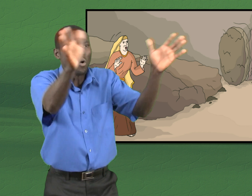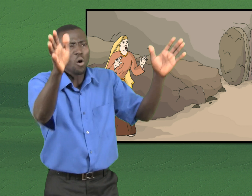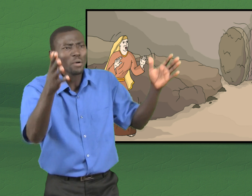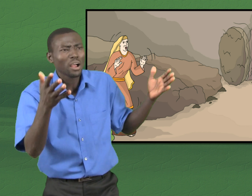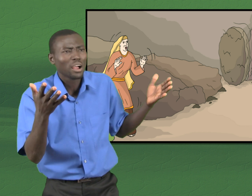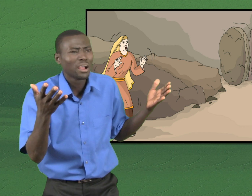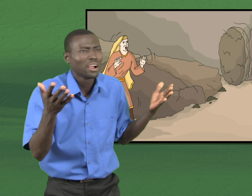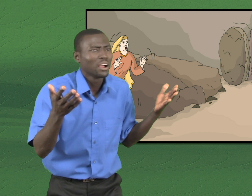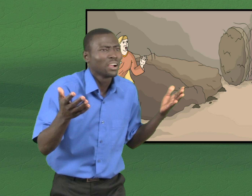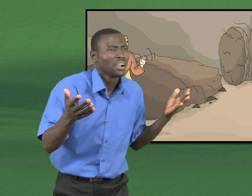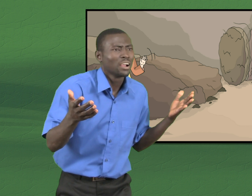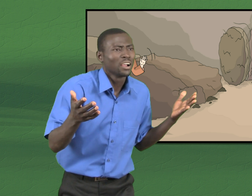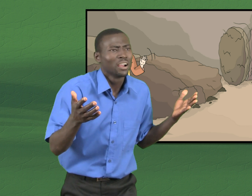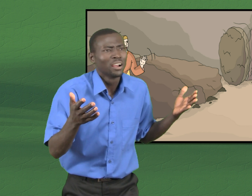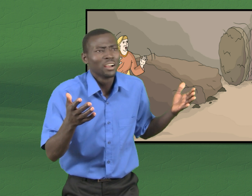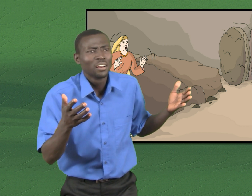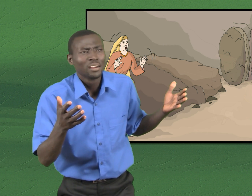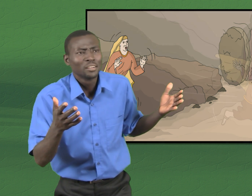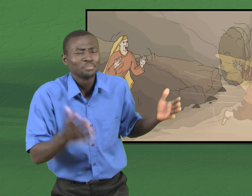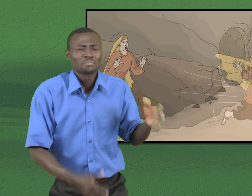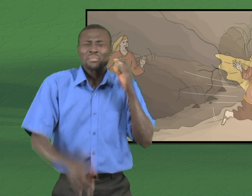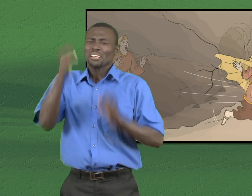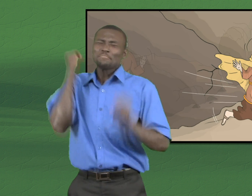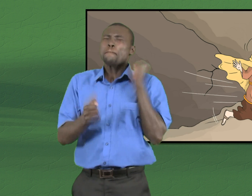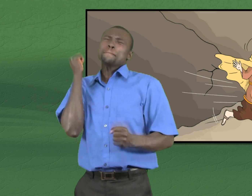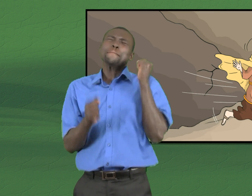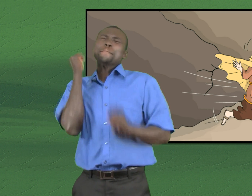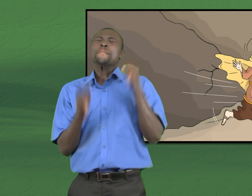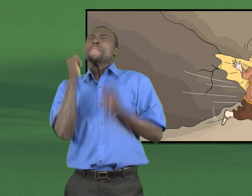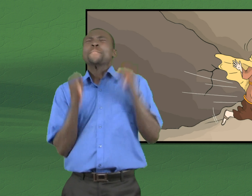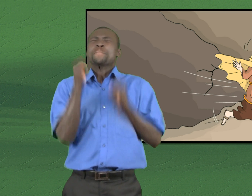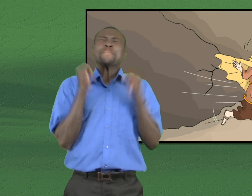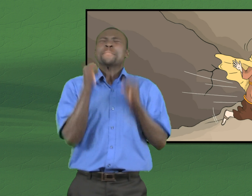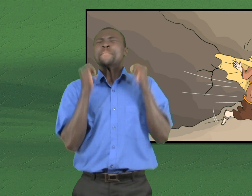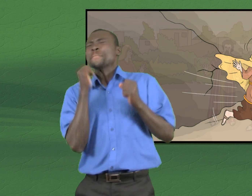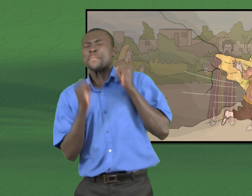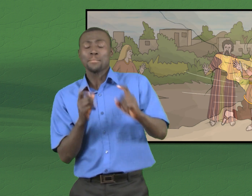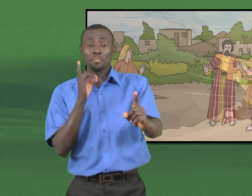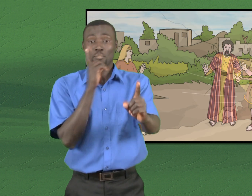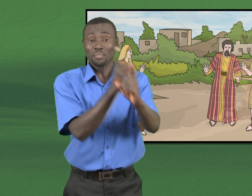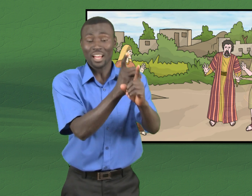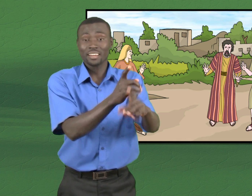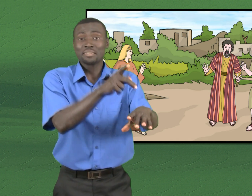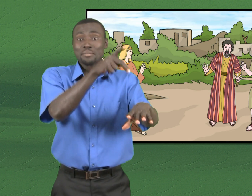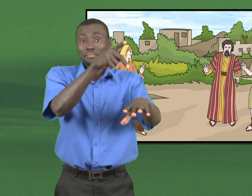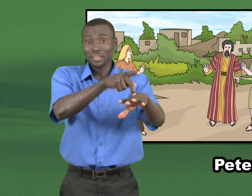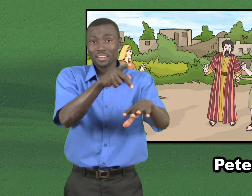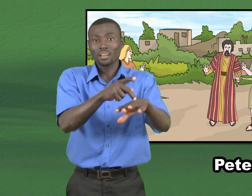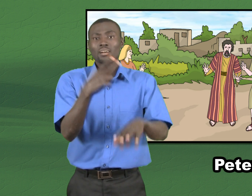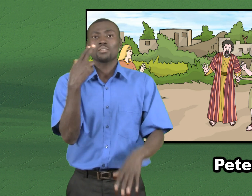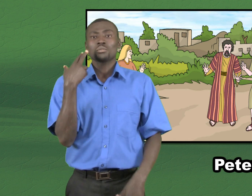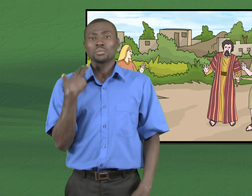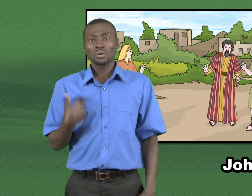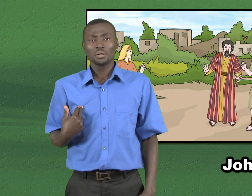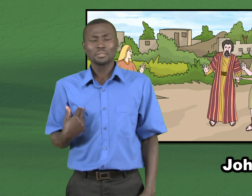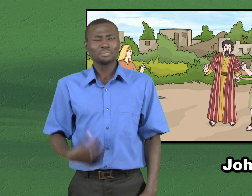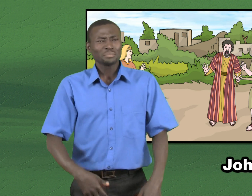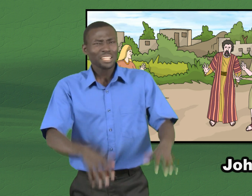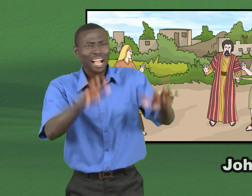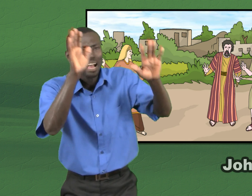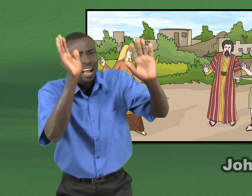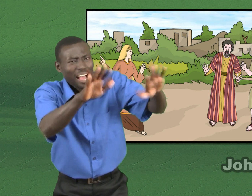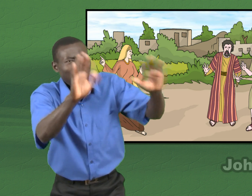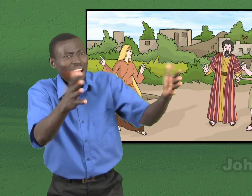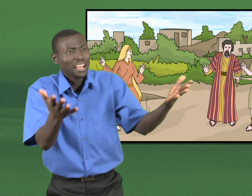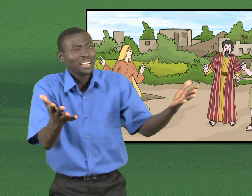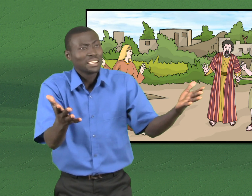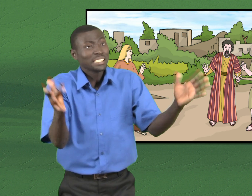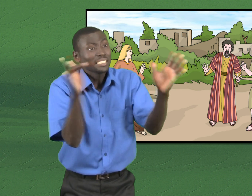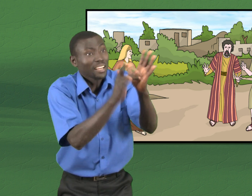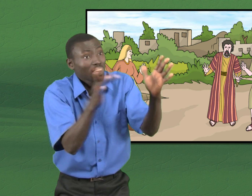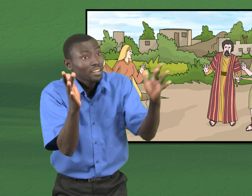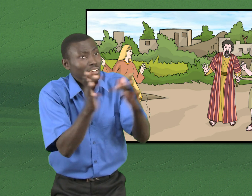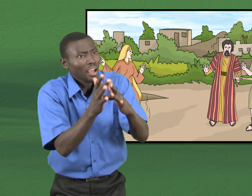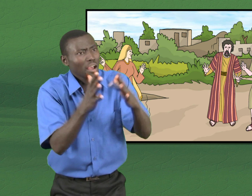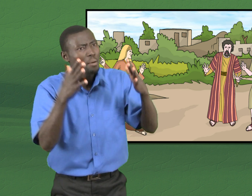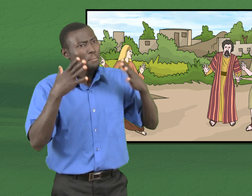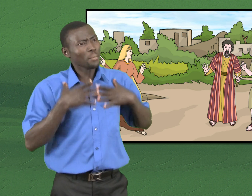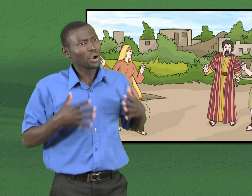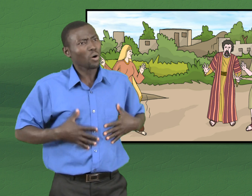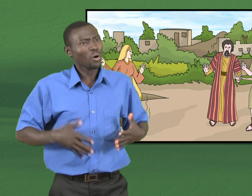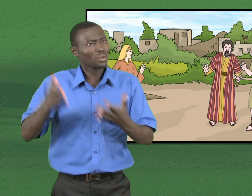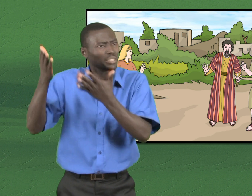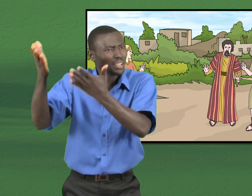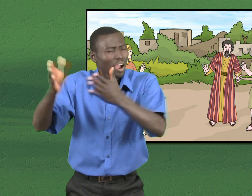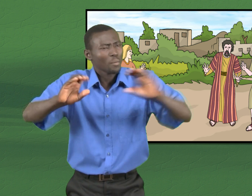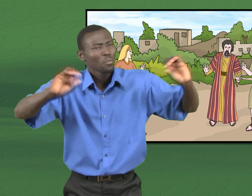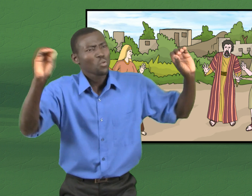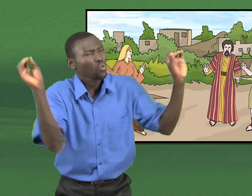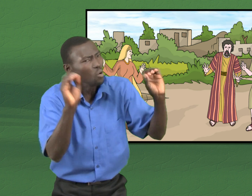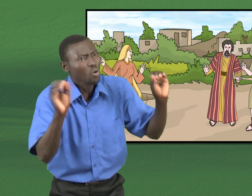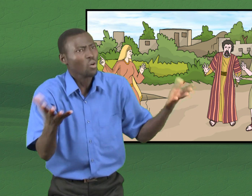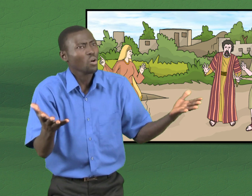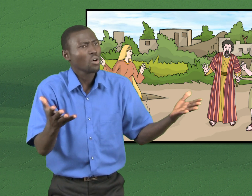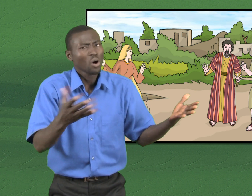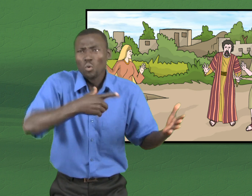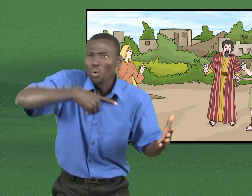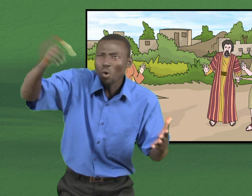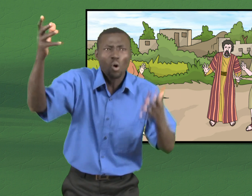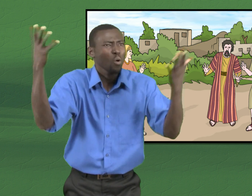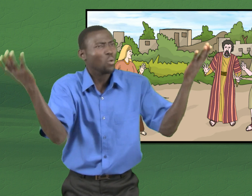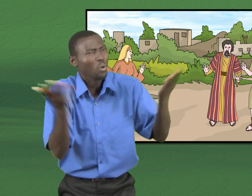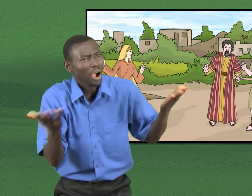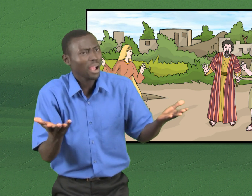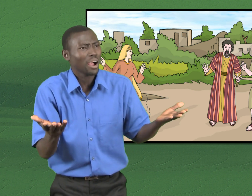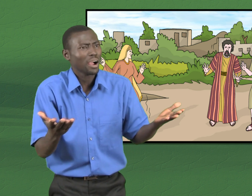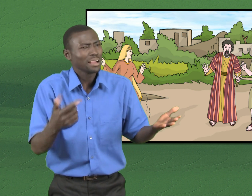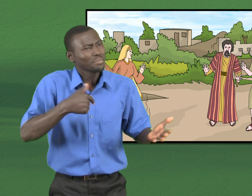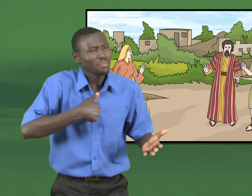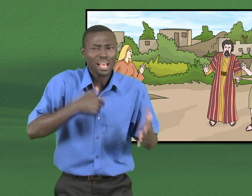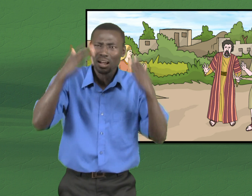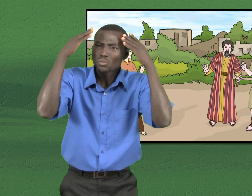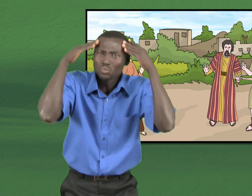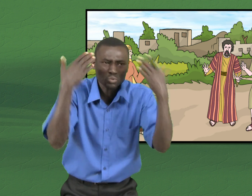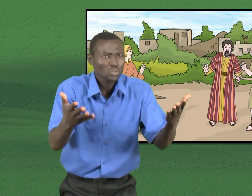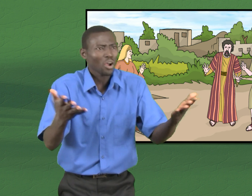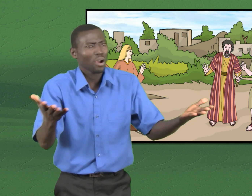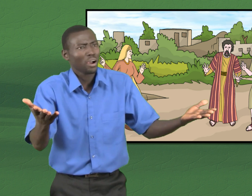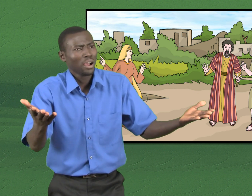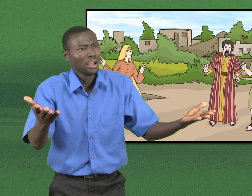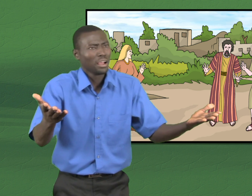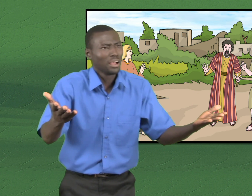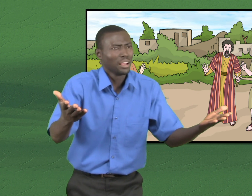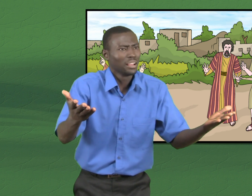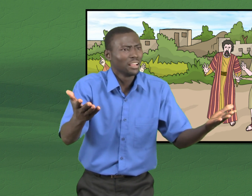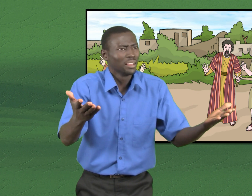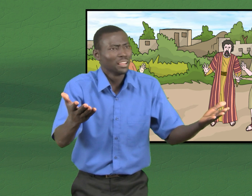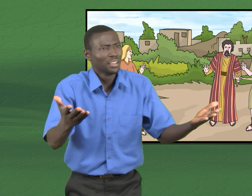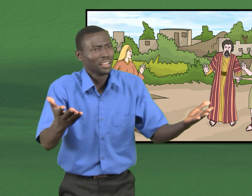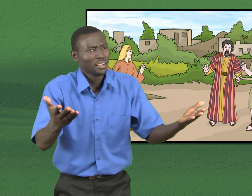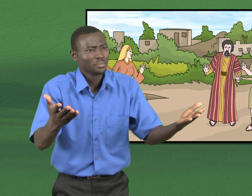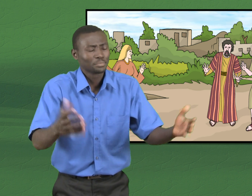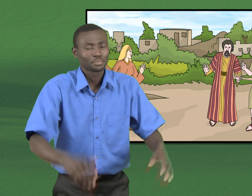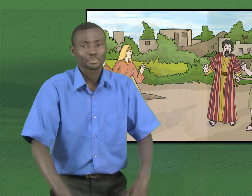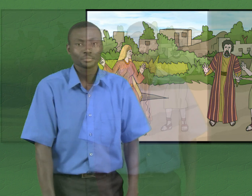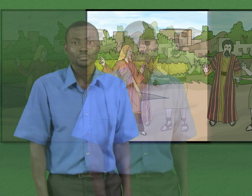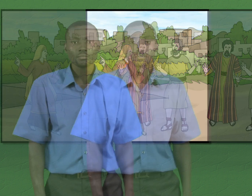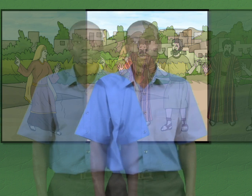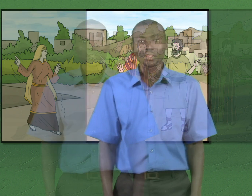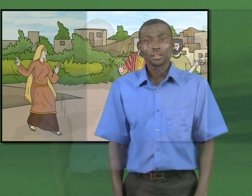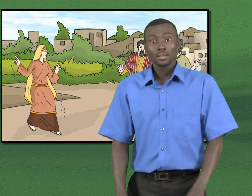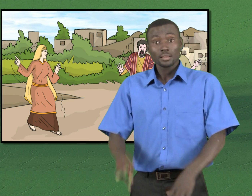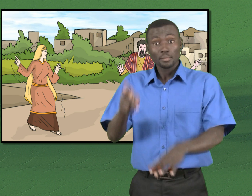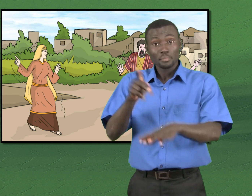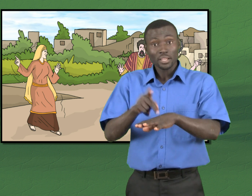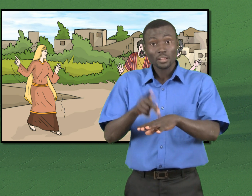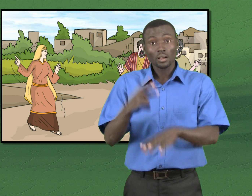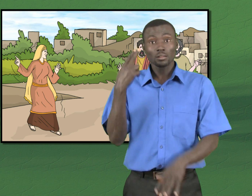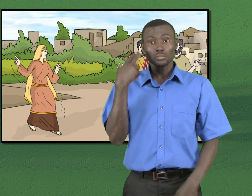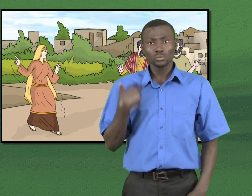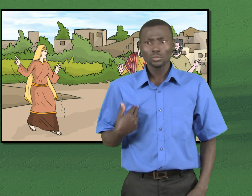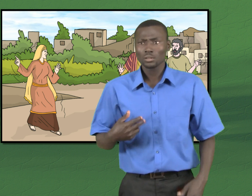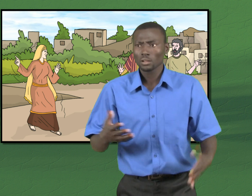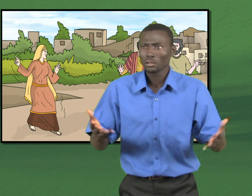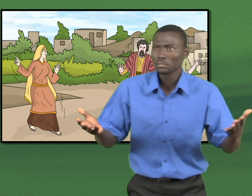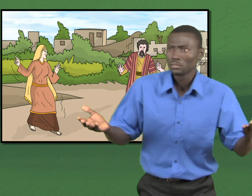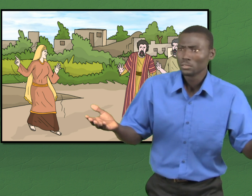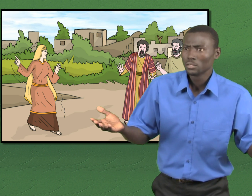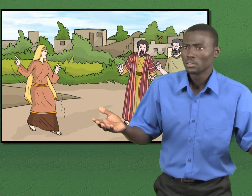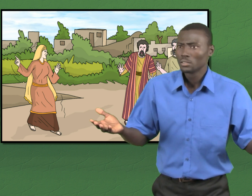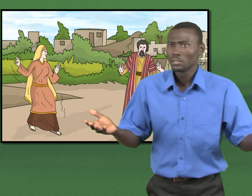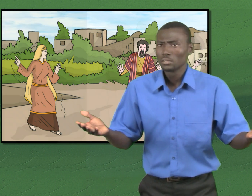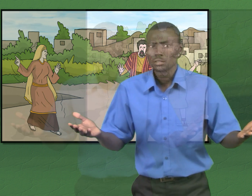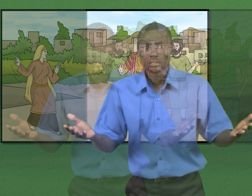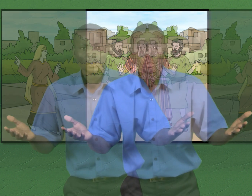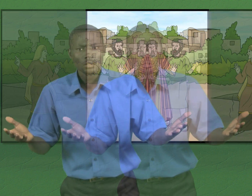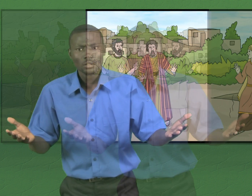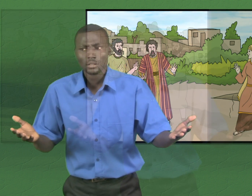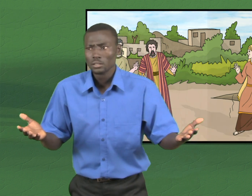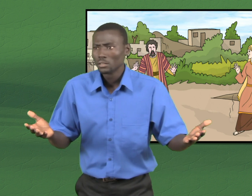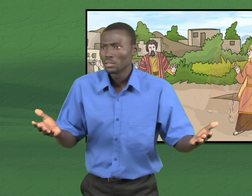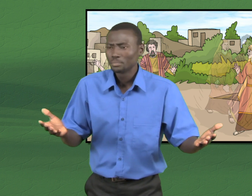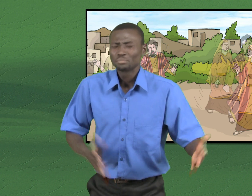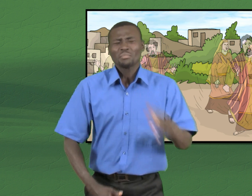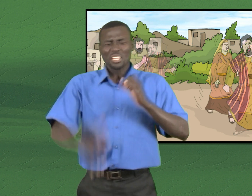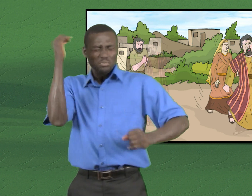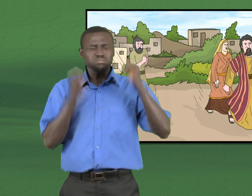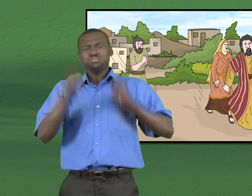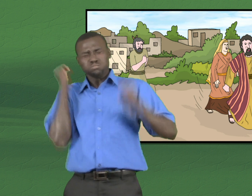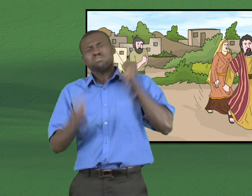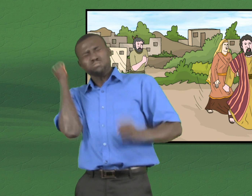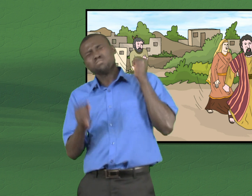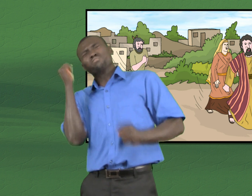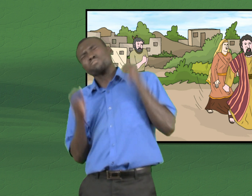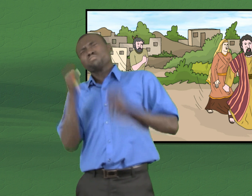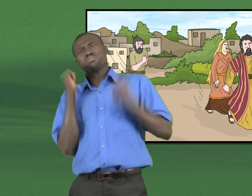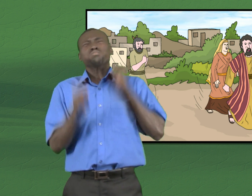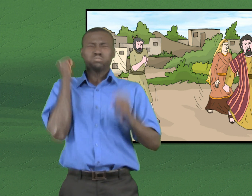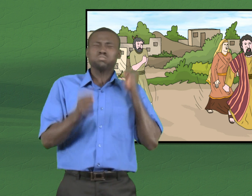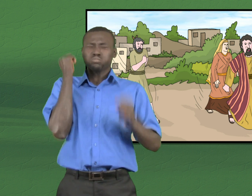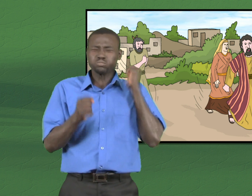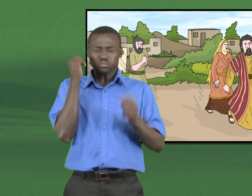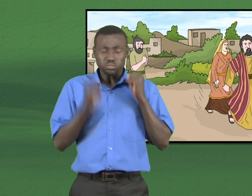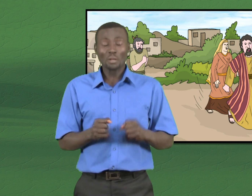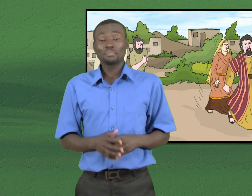So she came running to Simon Peter and the other disciple, the one whom Jesus loved. “They have taken the Lord out of the tomb,” she said, “and we do not know where they have put Him!”